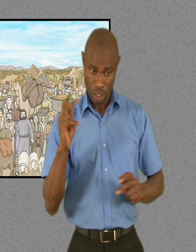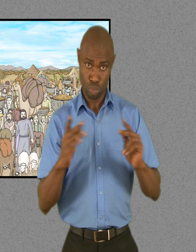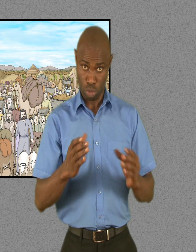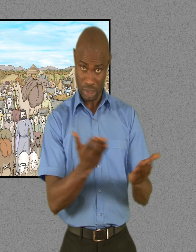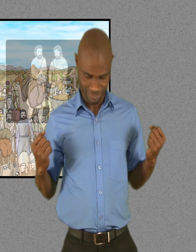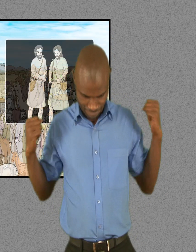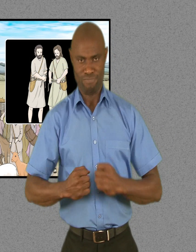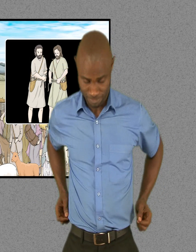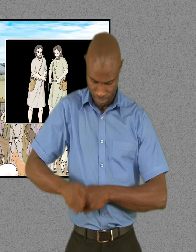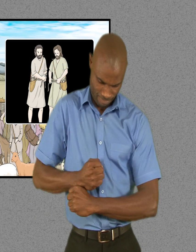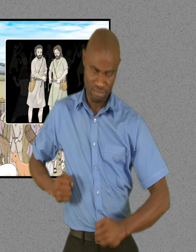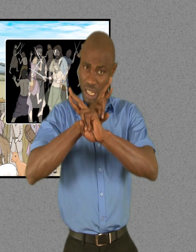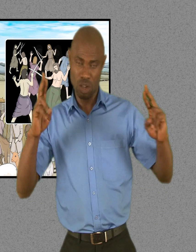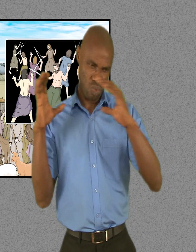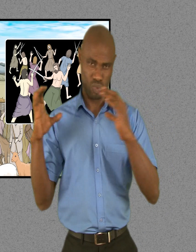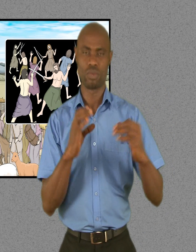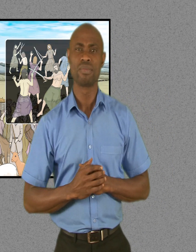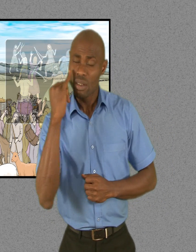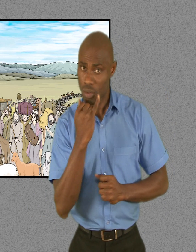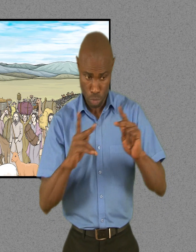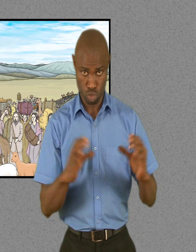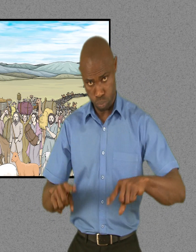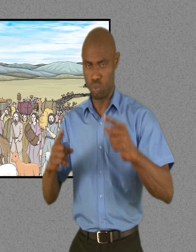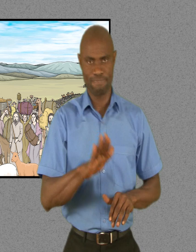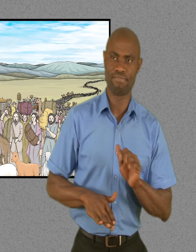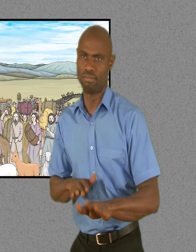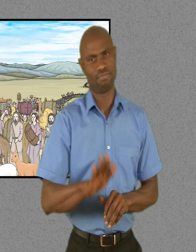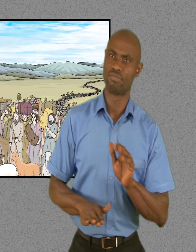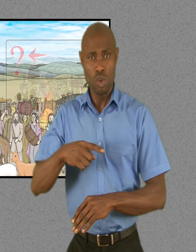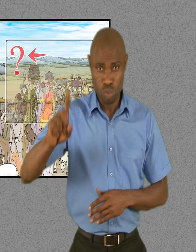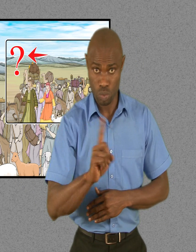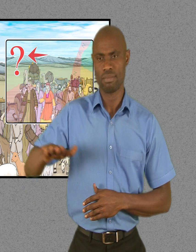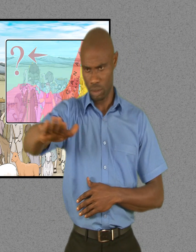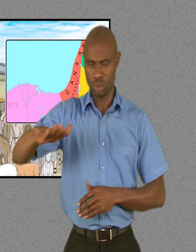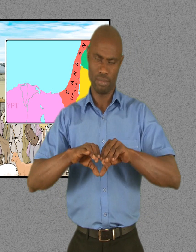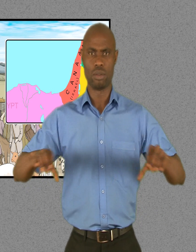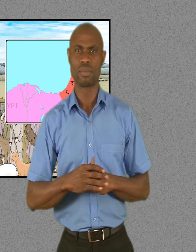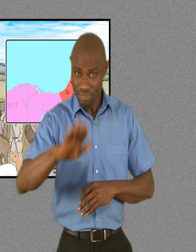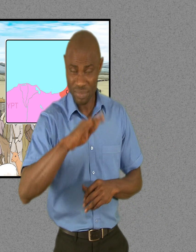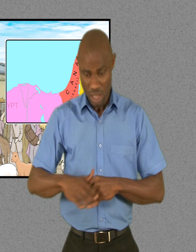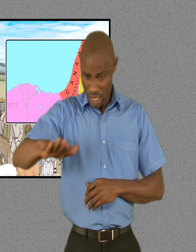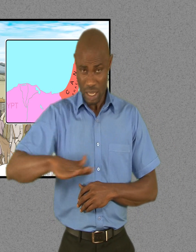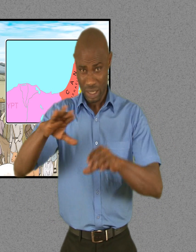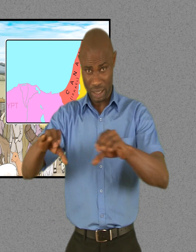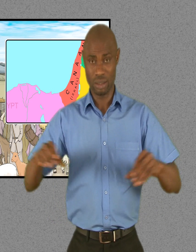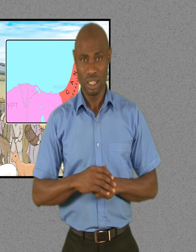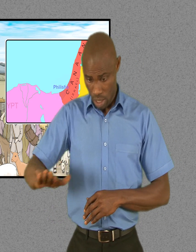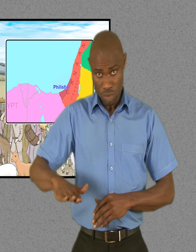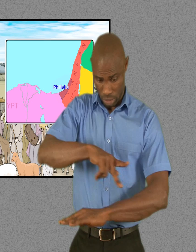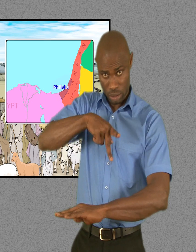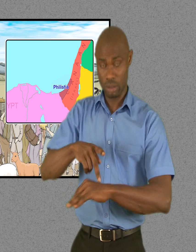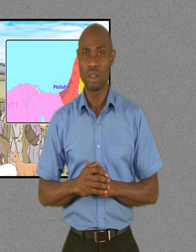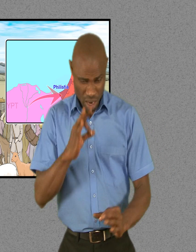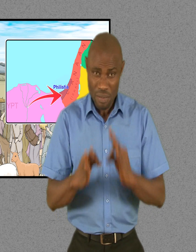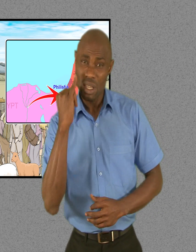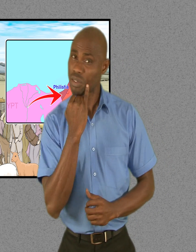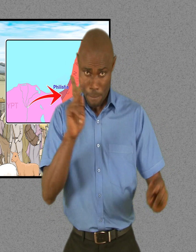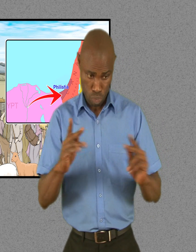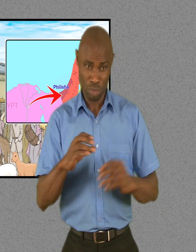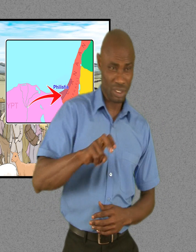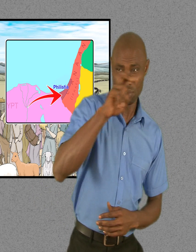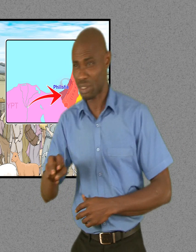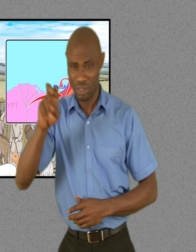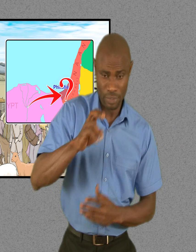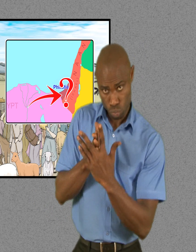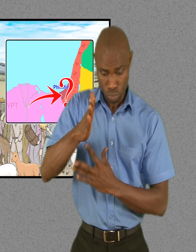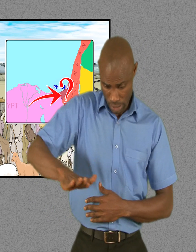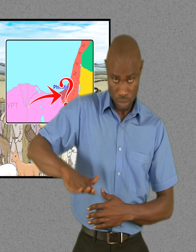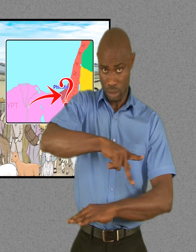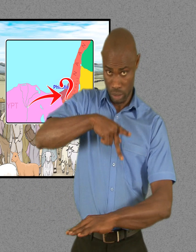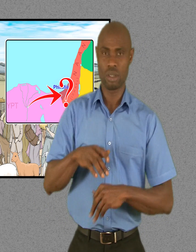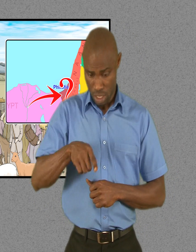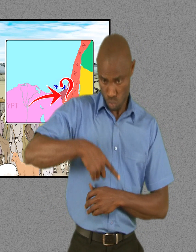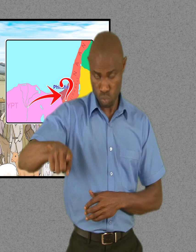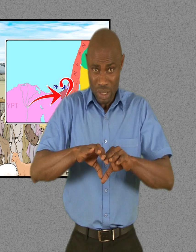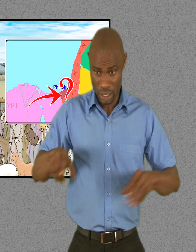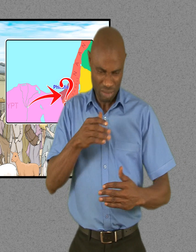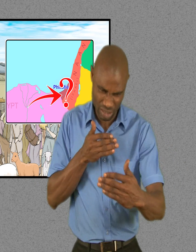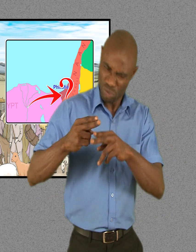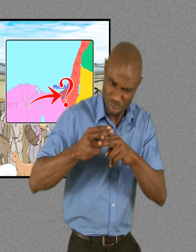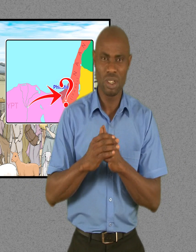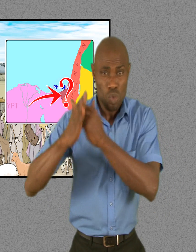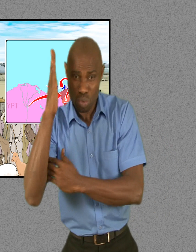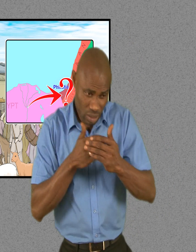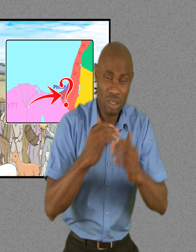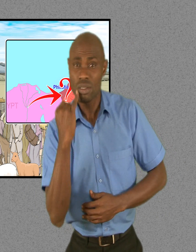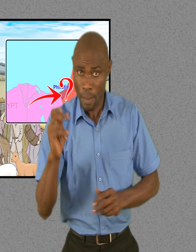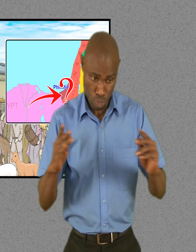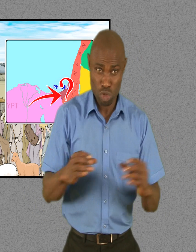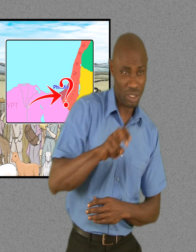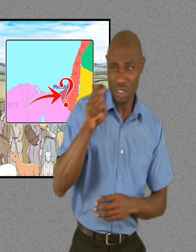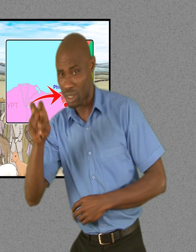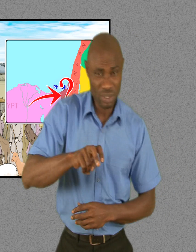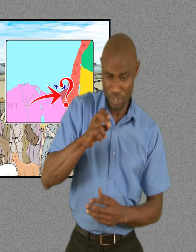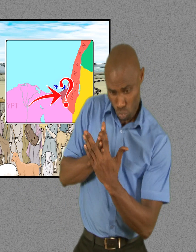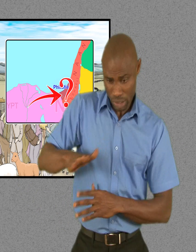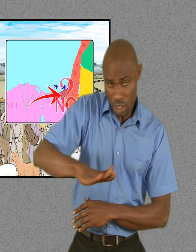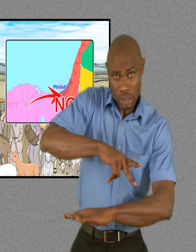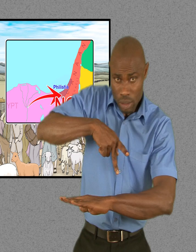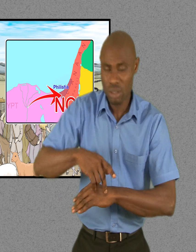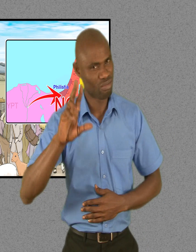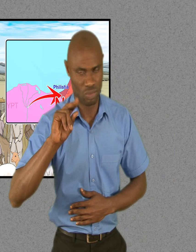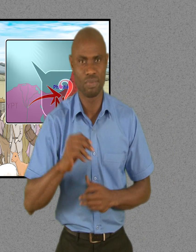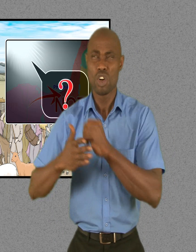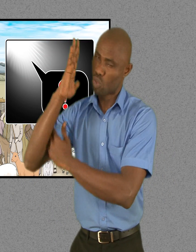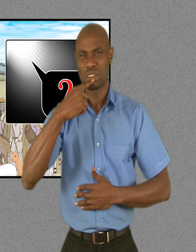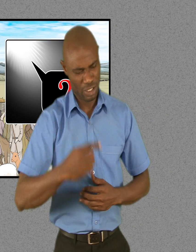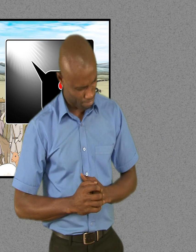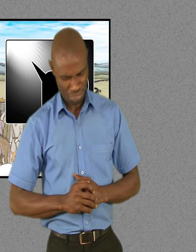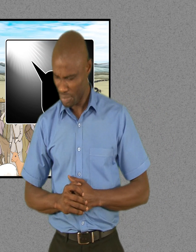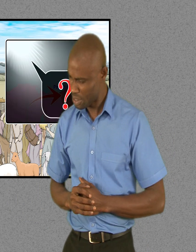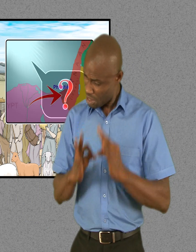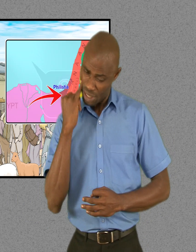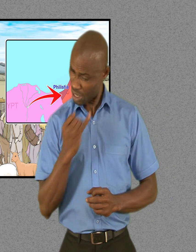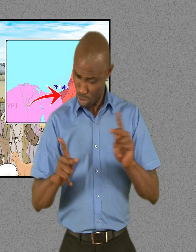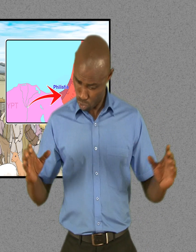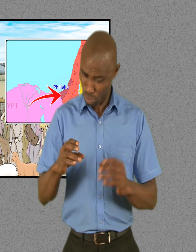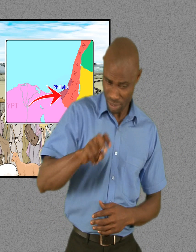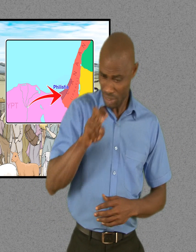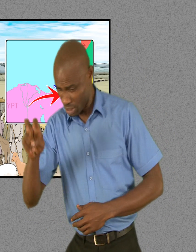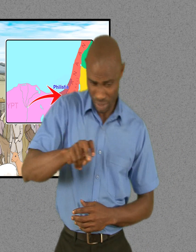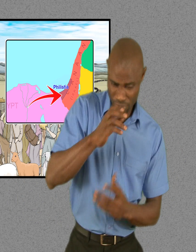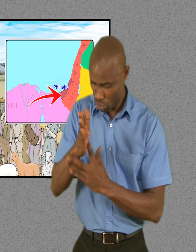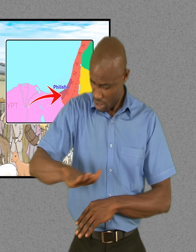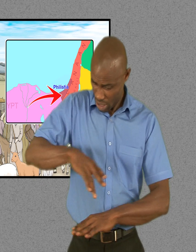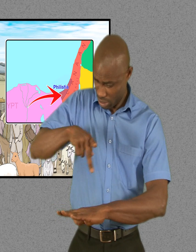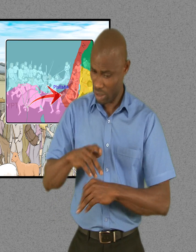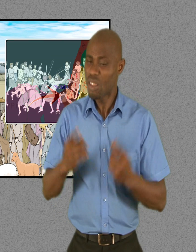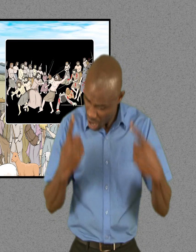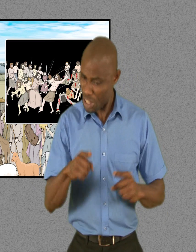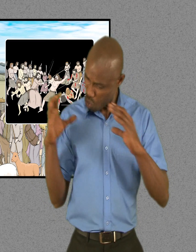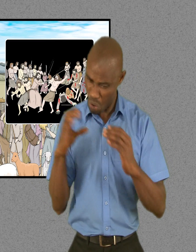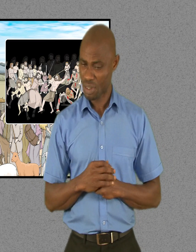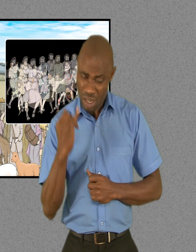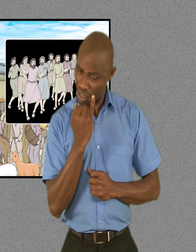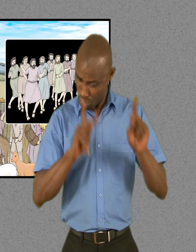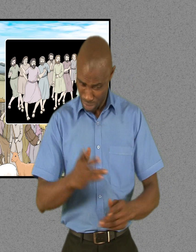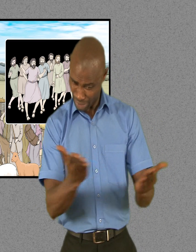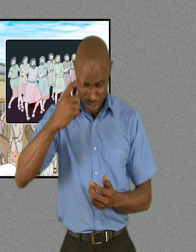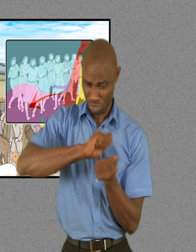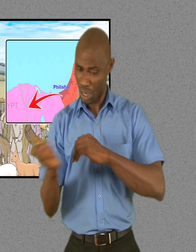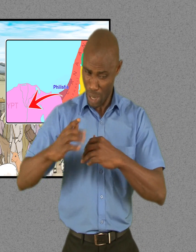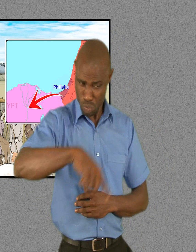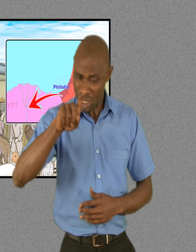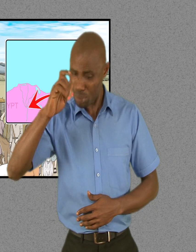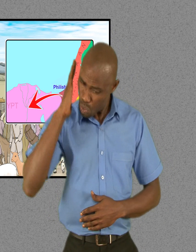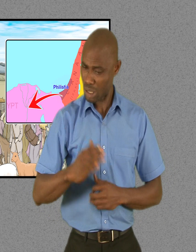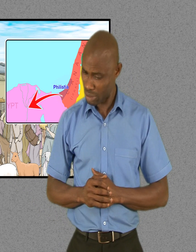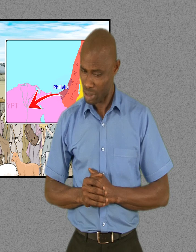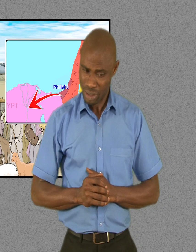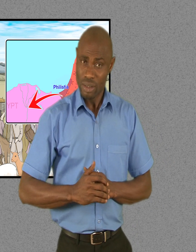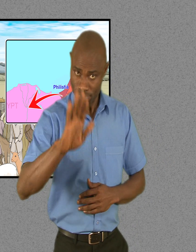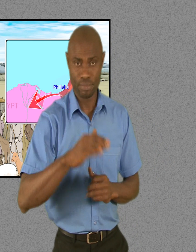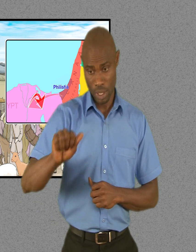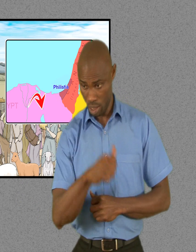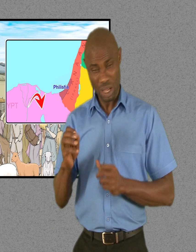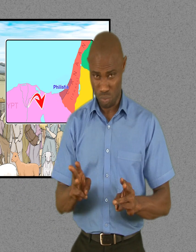For God said, “If the people face war, they might change their minds and return to Egypt.”